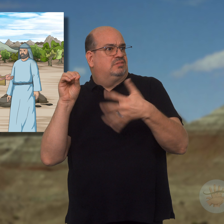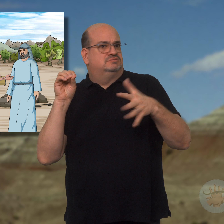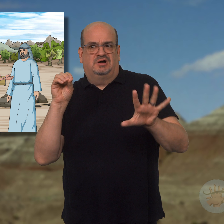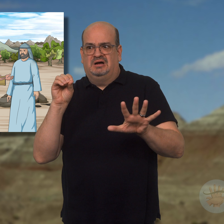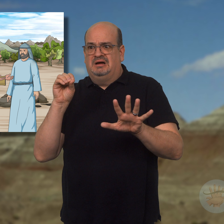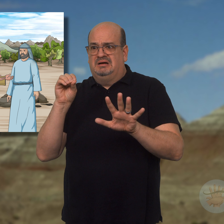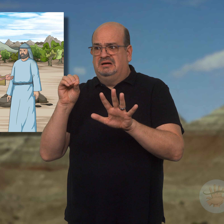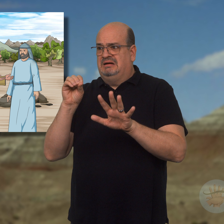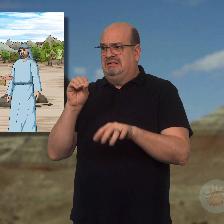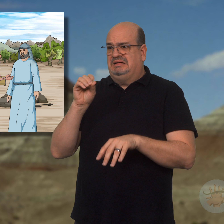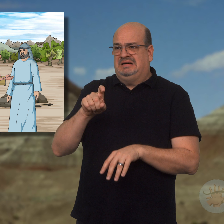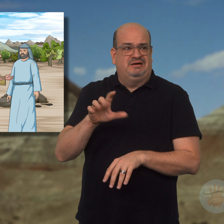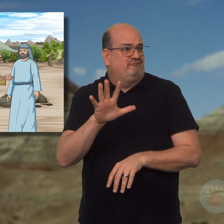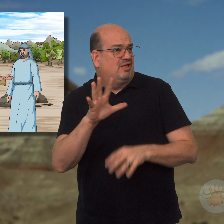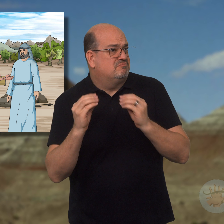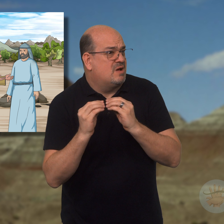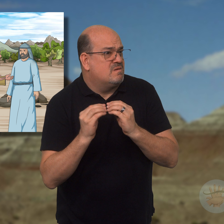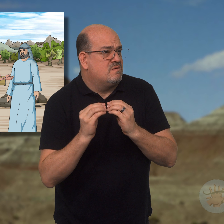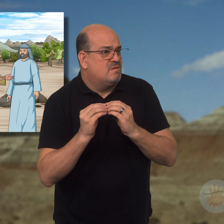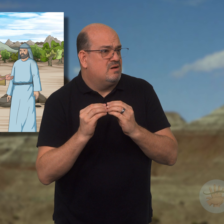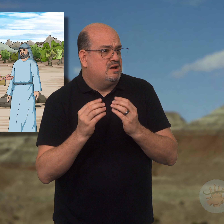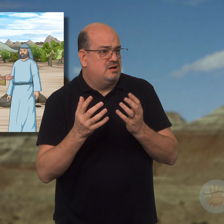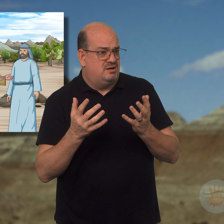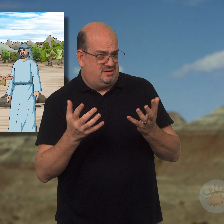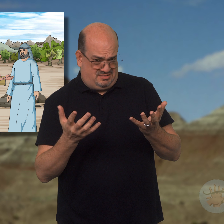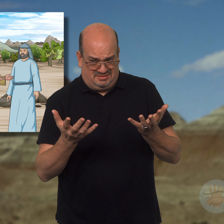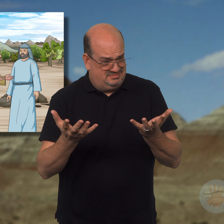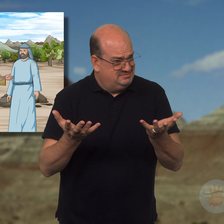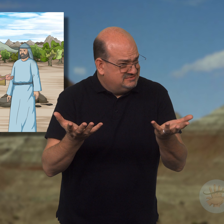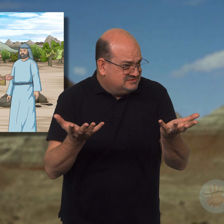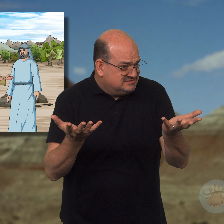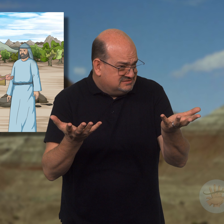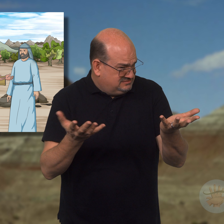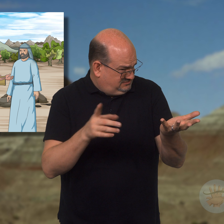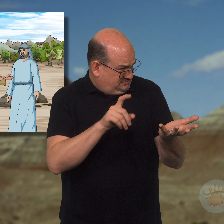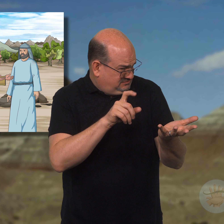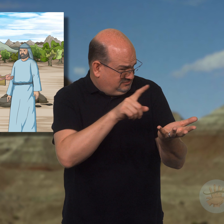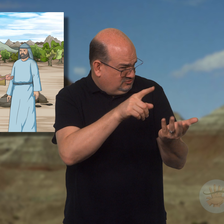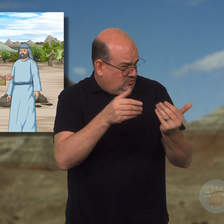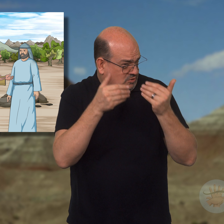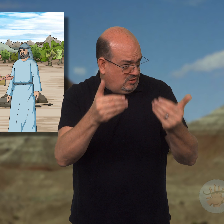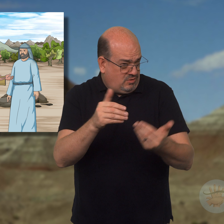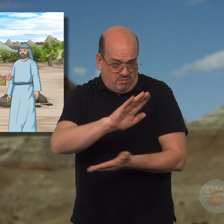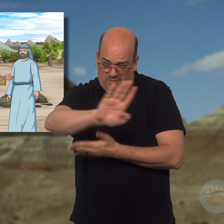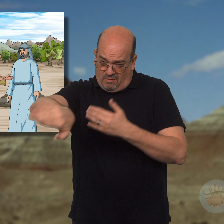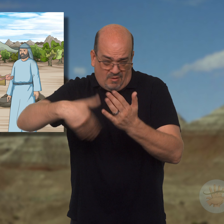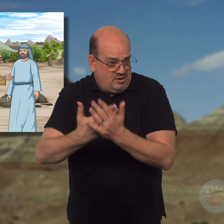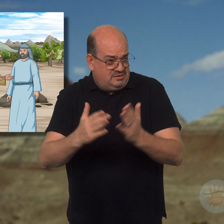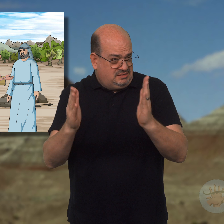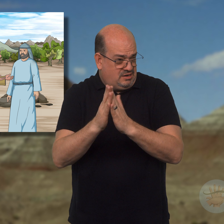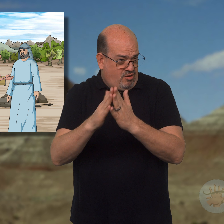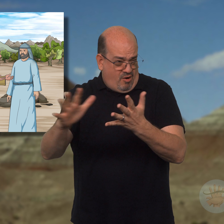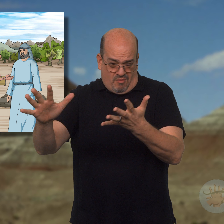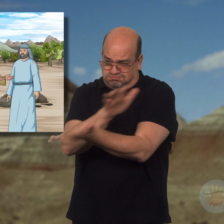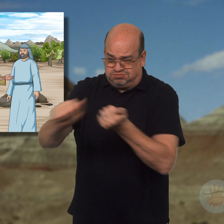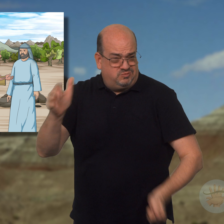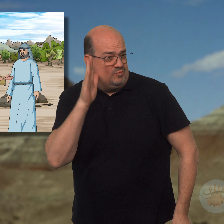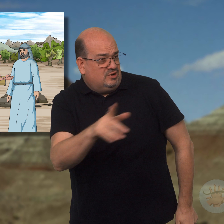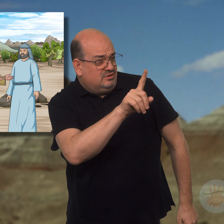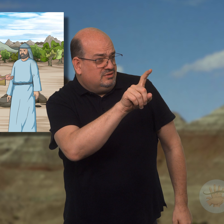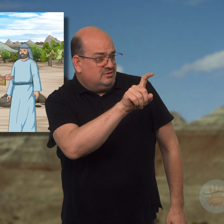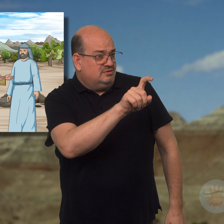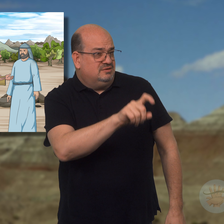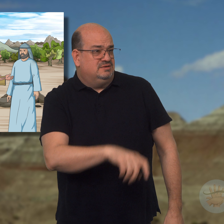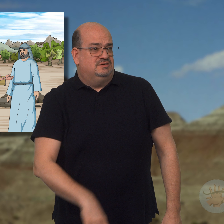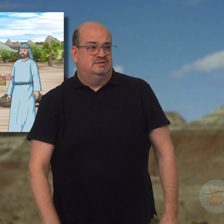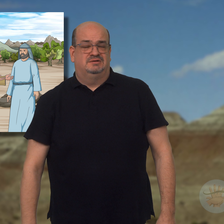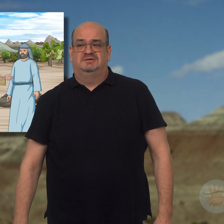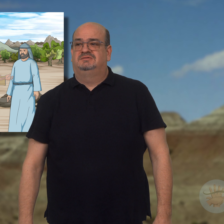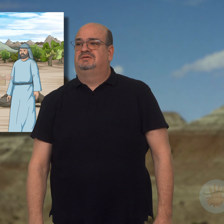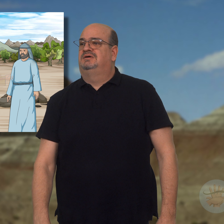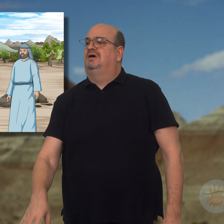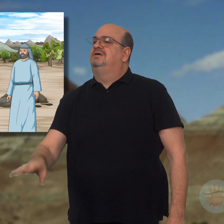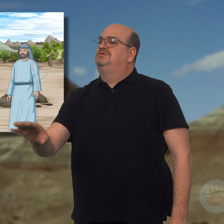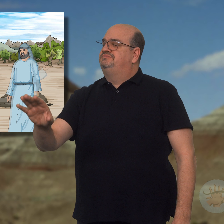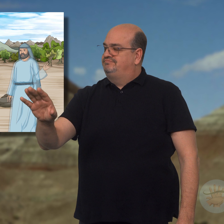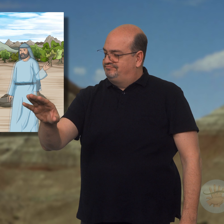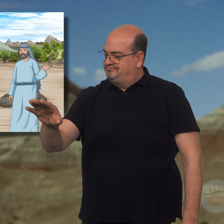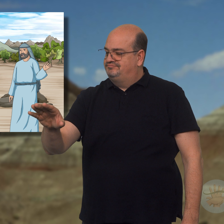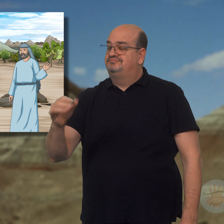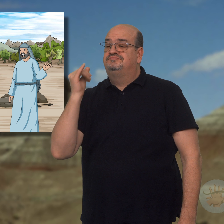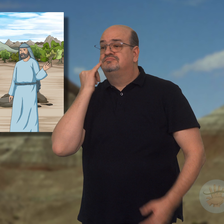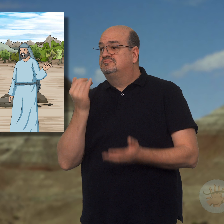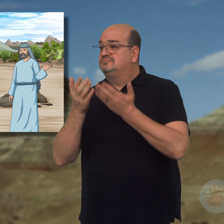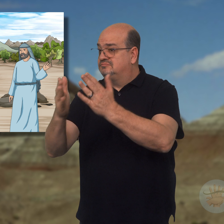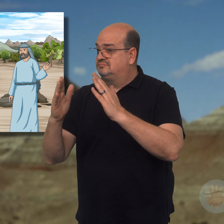Will You destroy the whole city for the lack of five?”